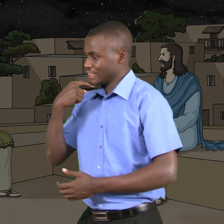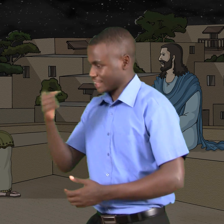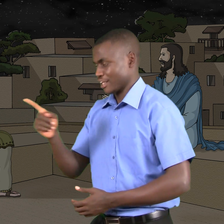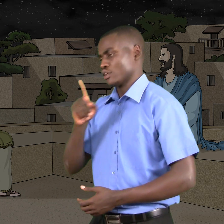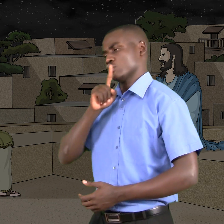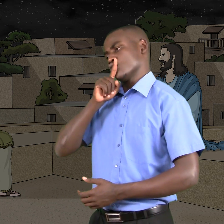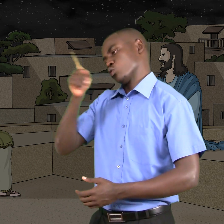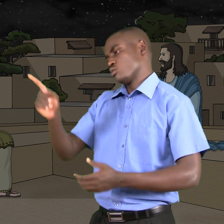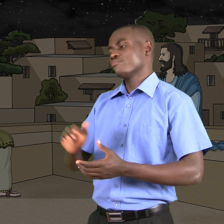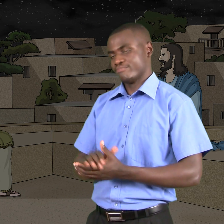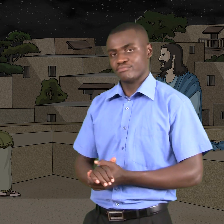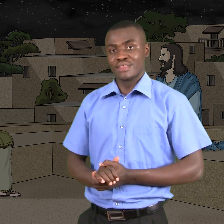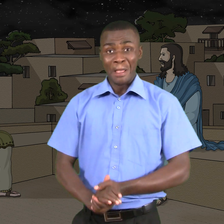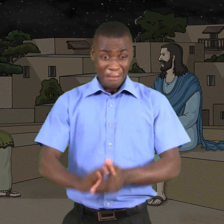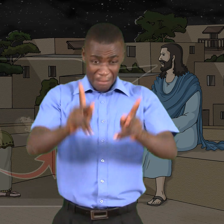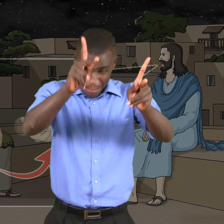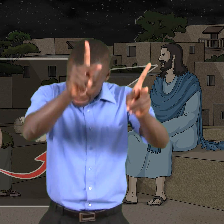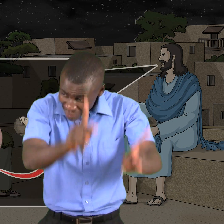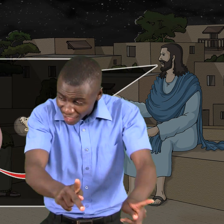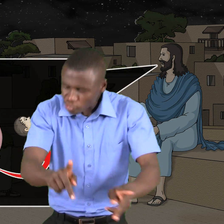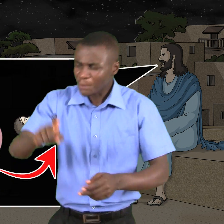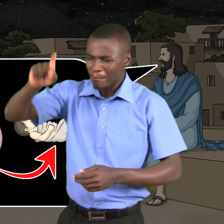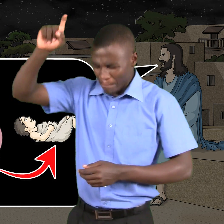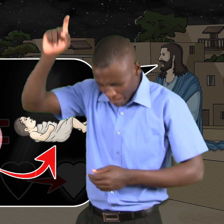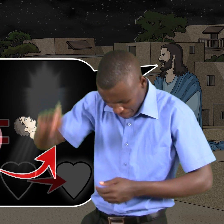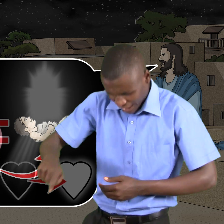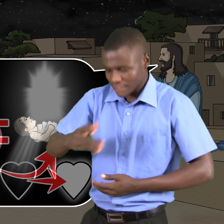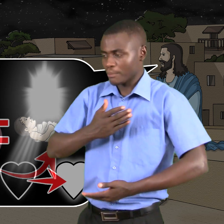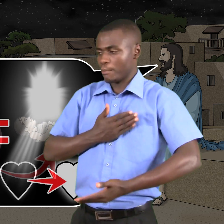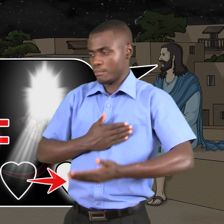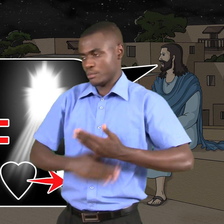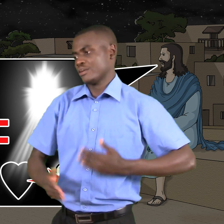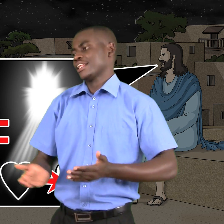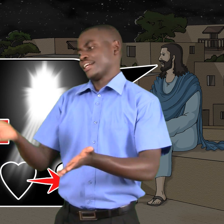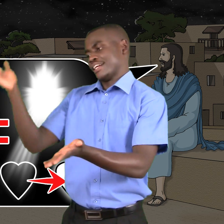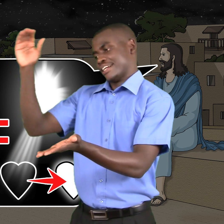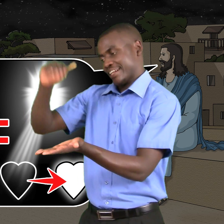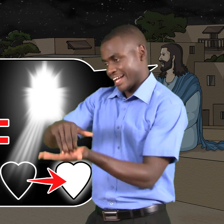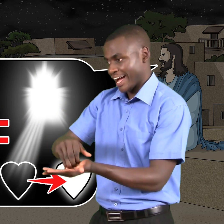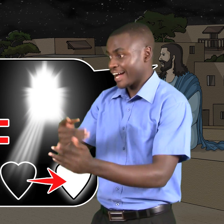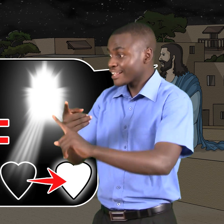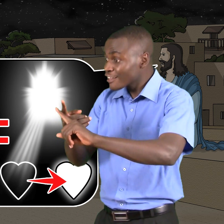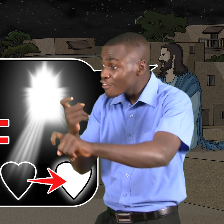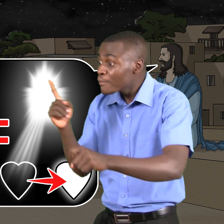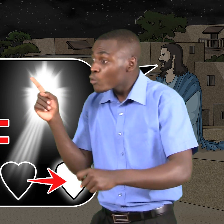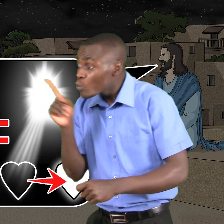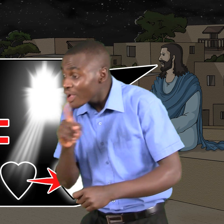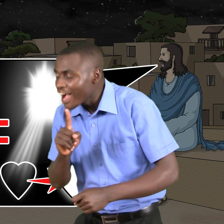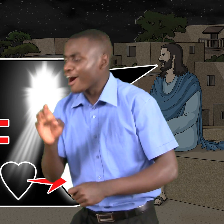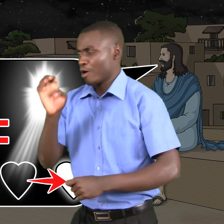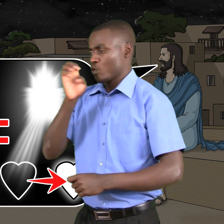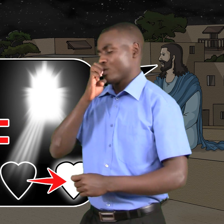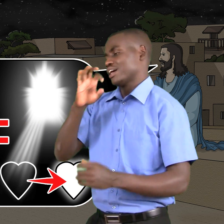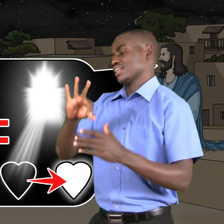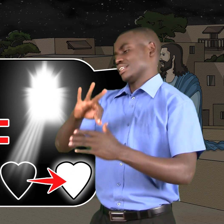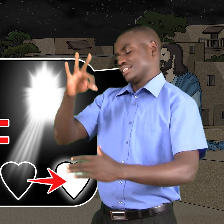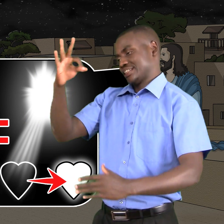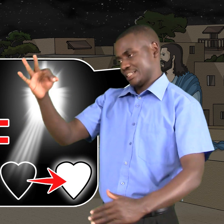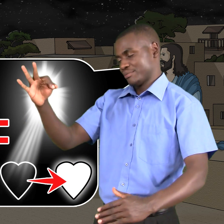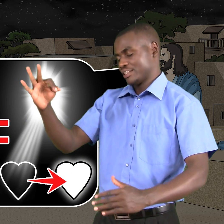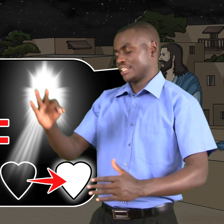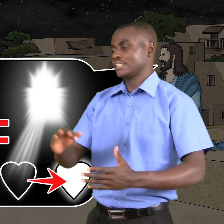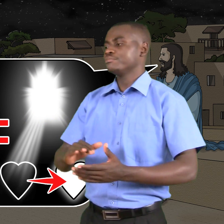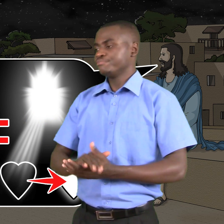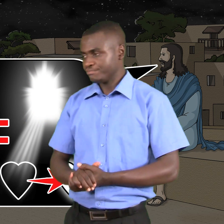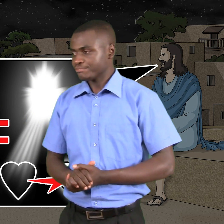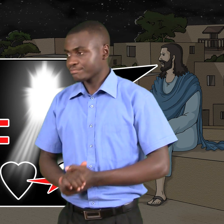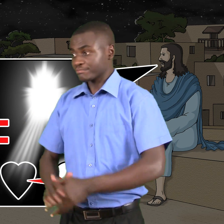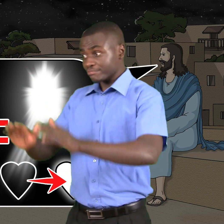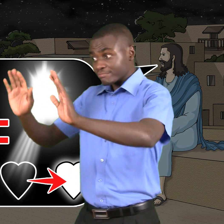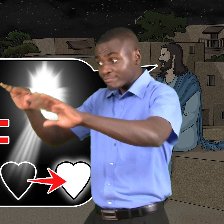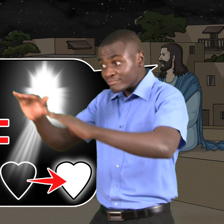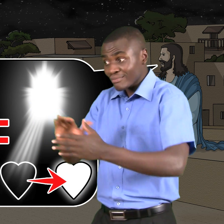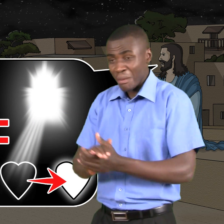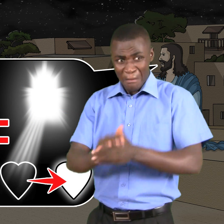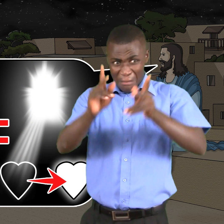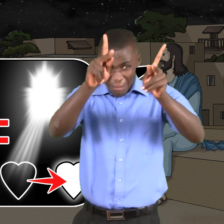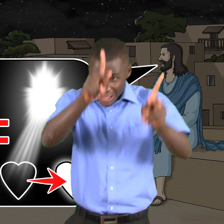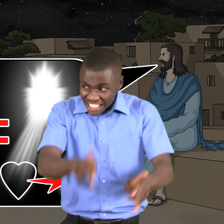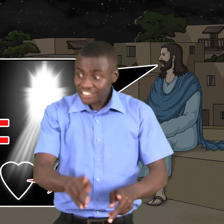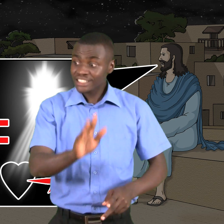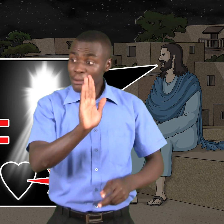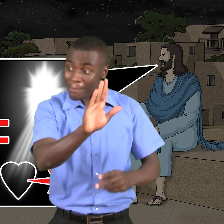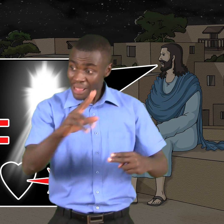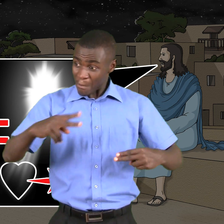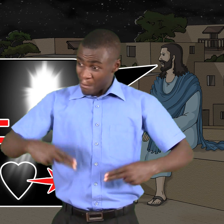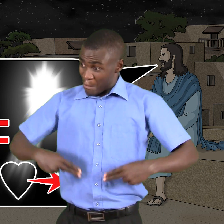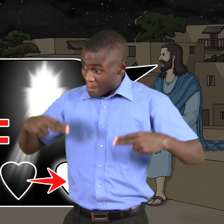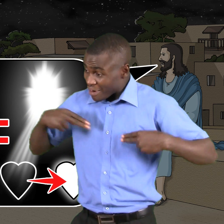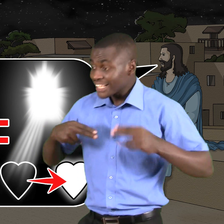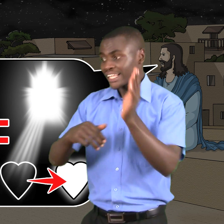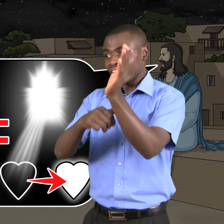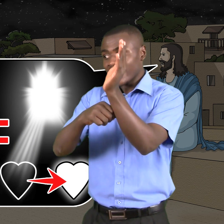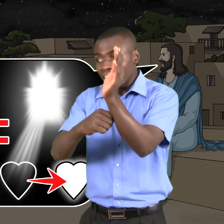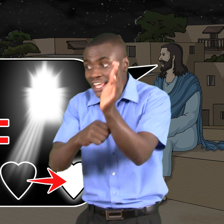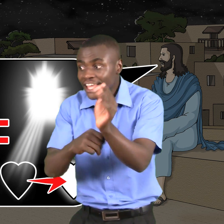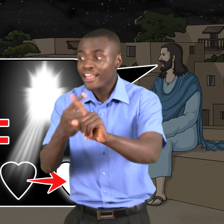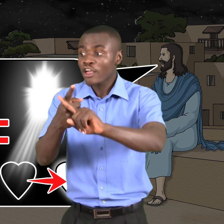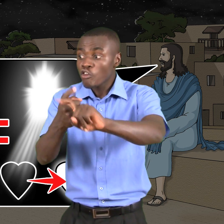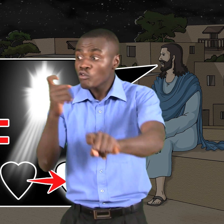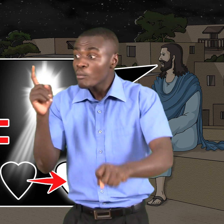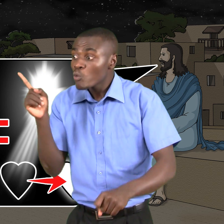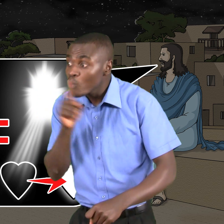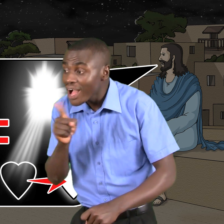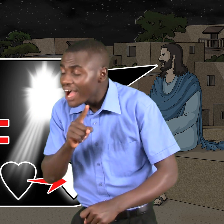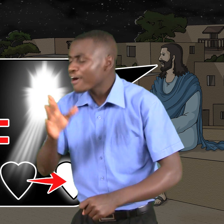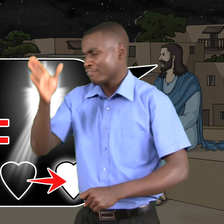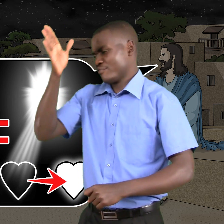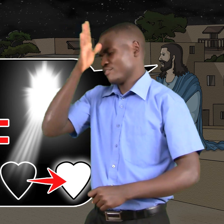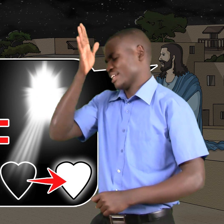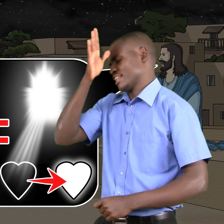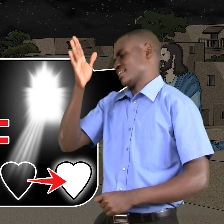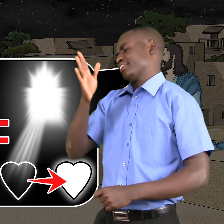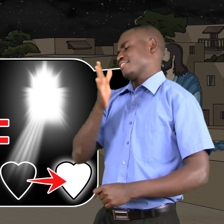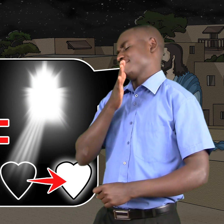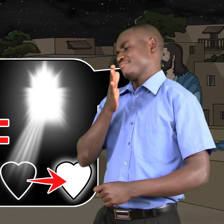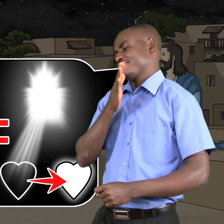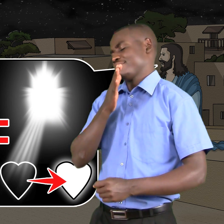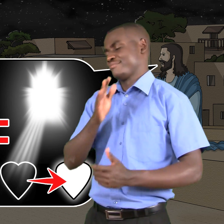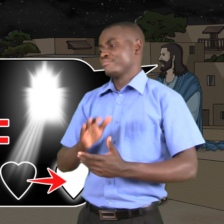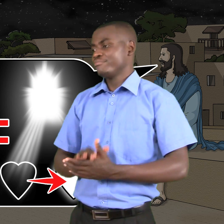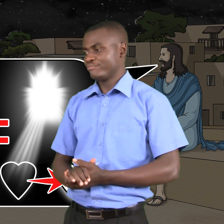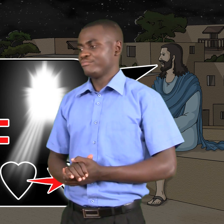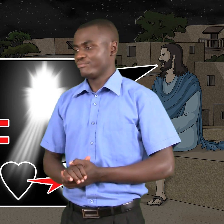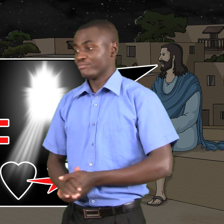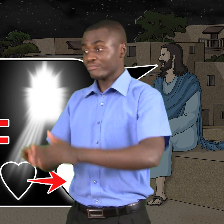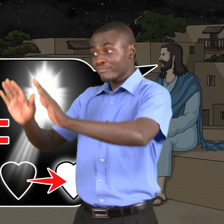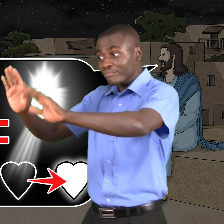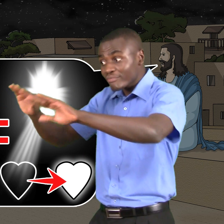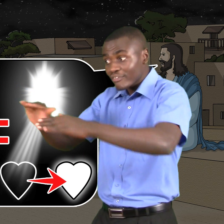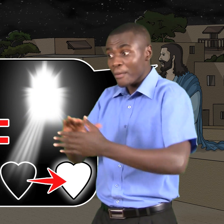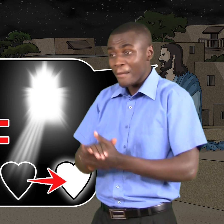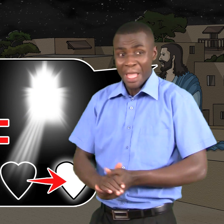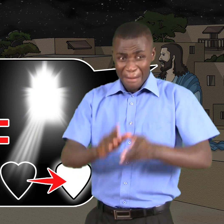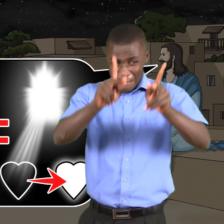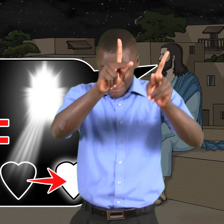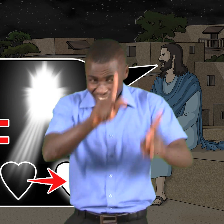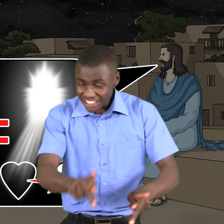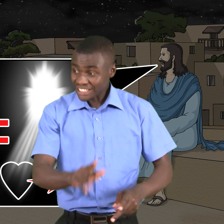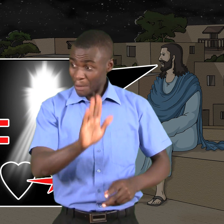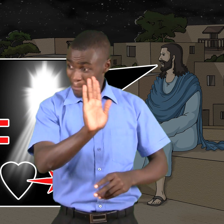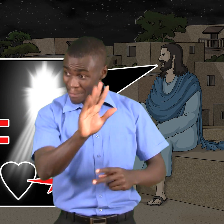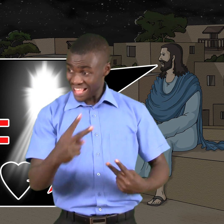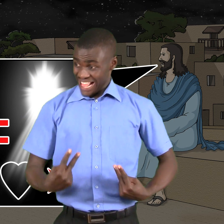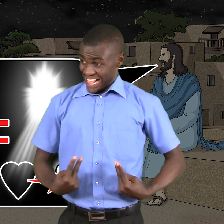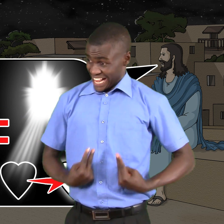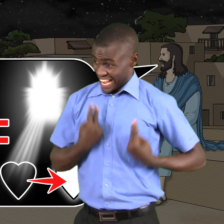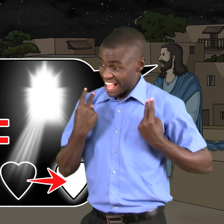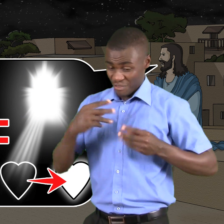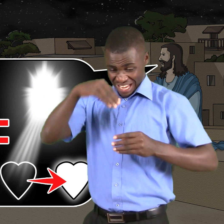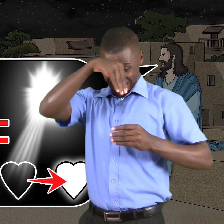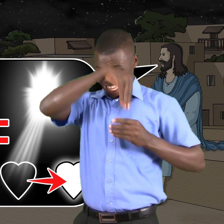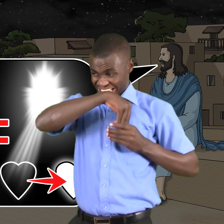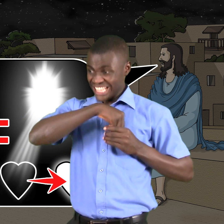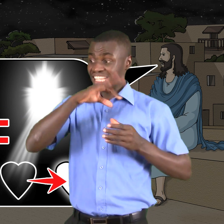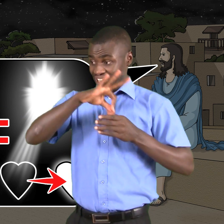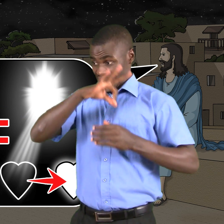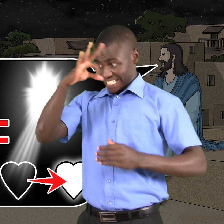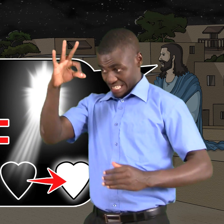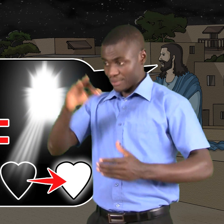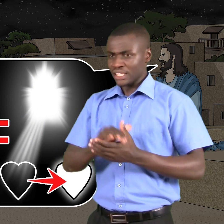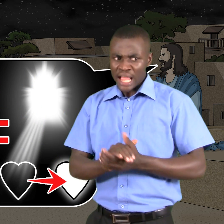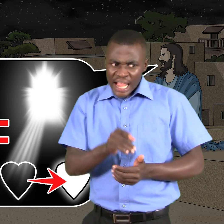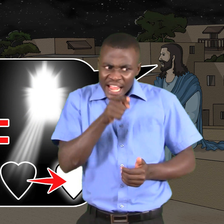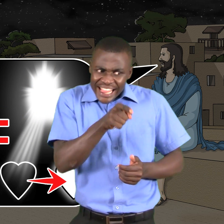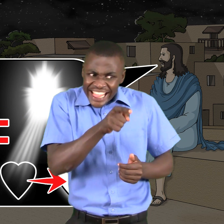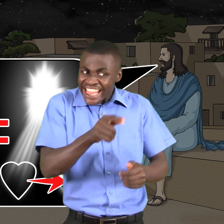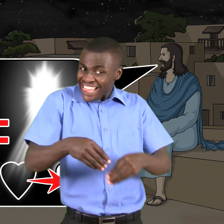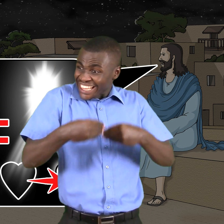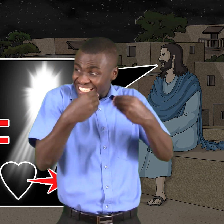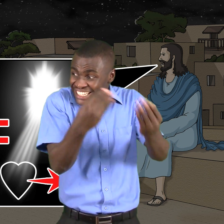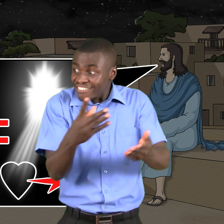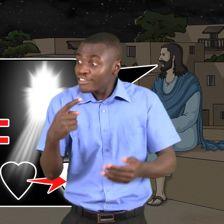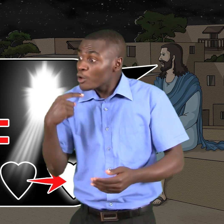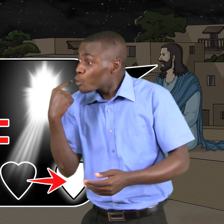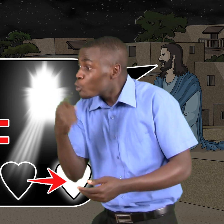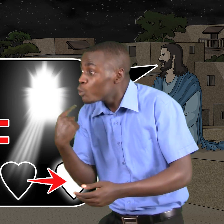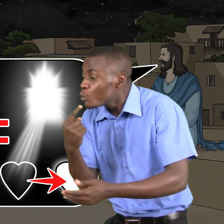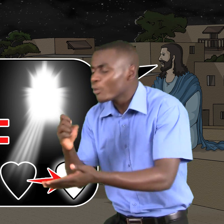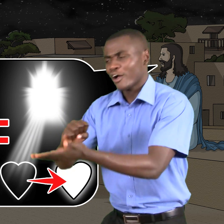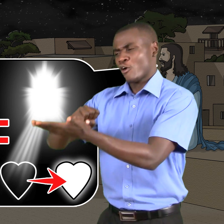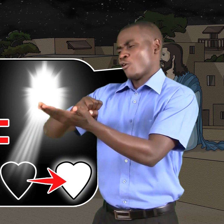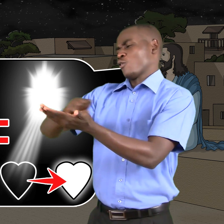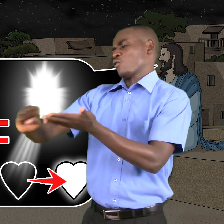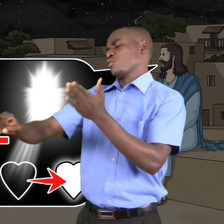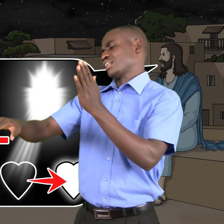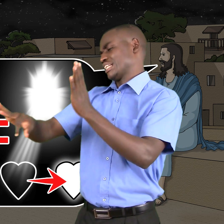Jesus answered, “Truly, truly, I tell you, no one can enter the kingdom of God unless he is born of water and the Spirit.